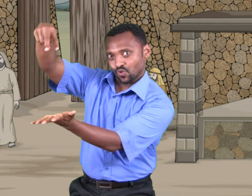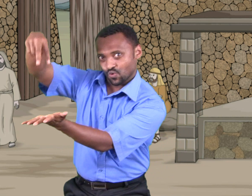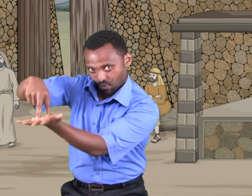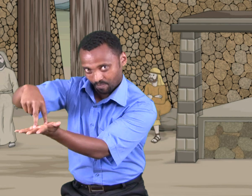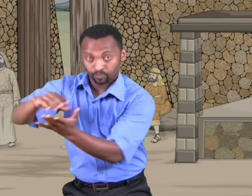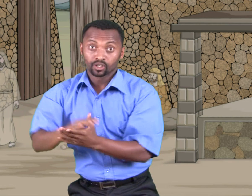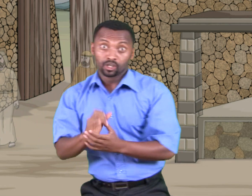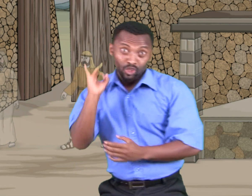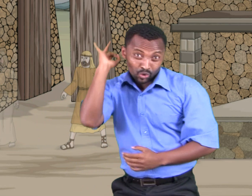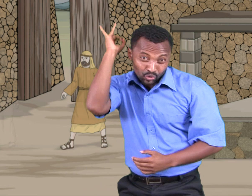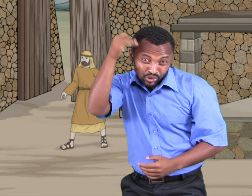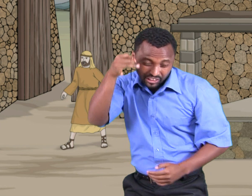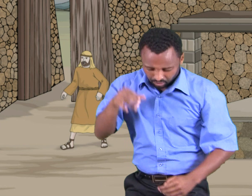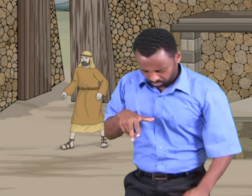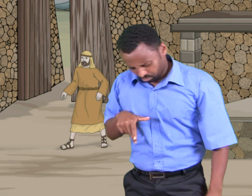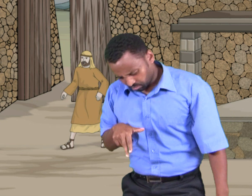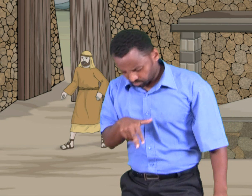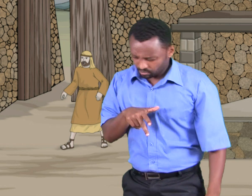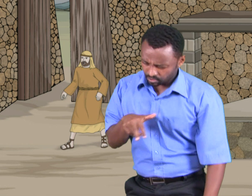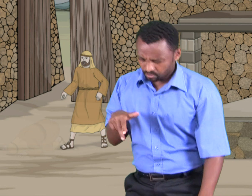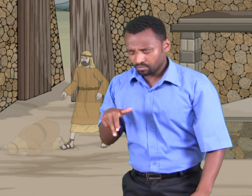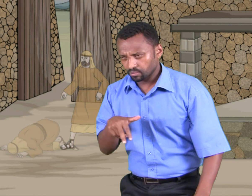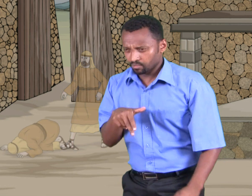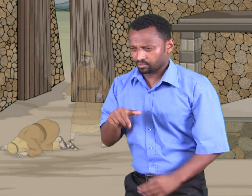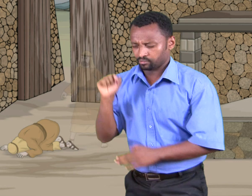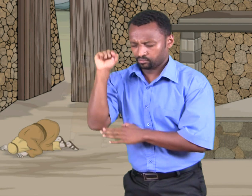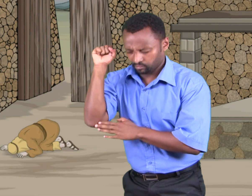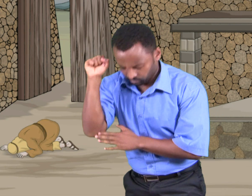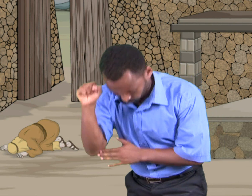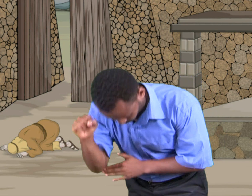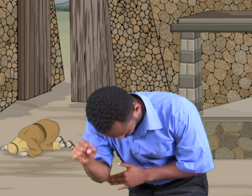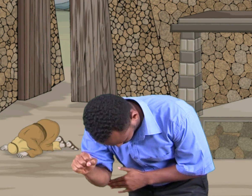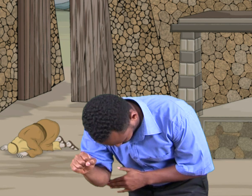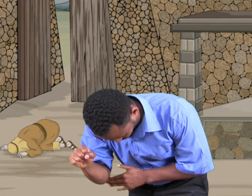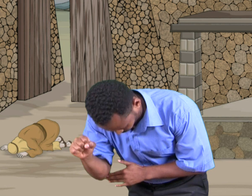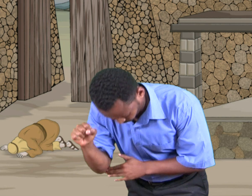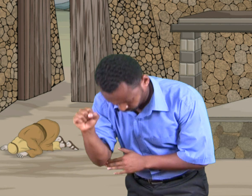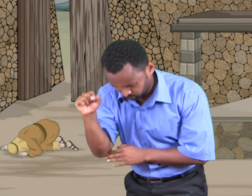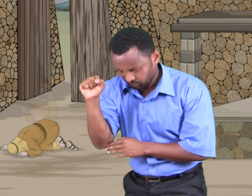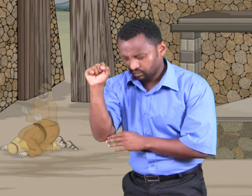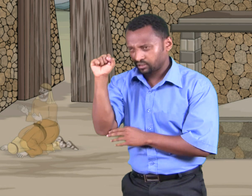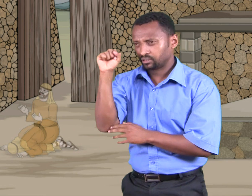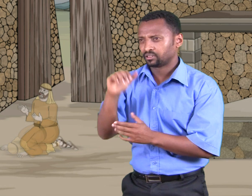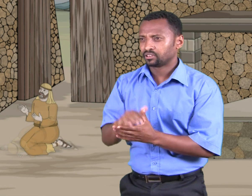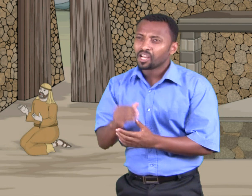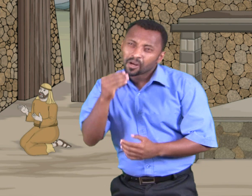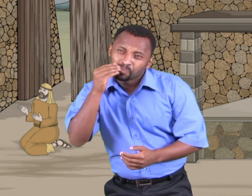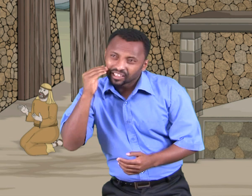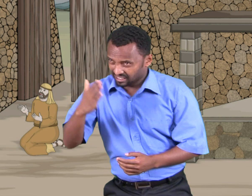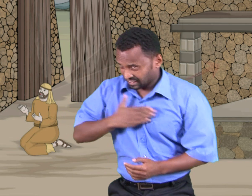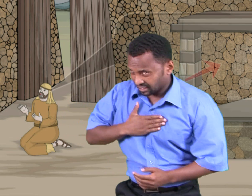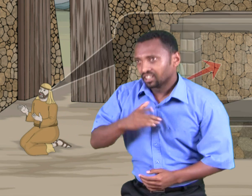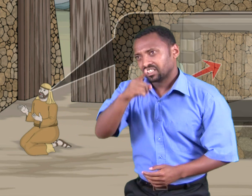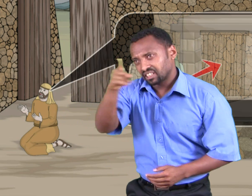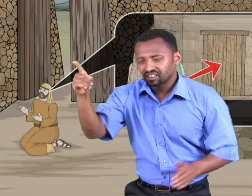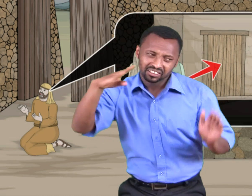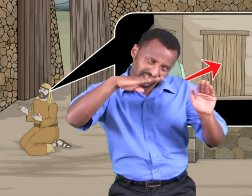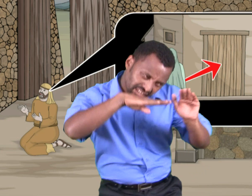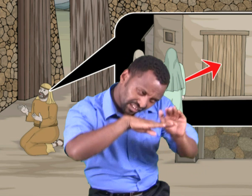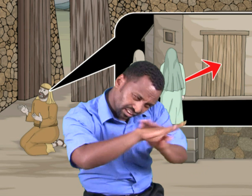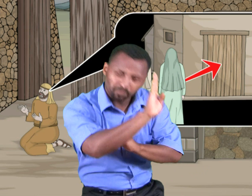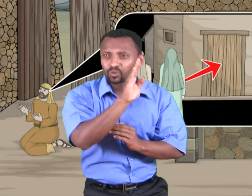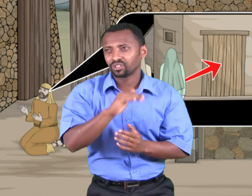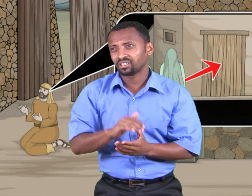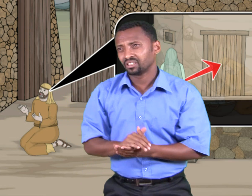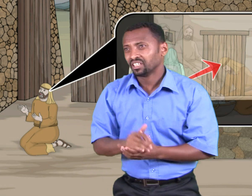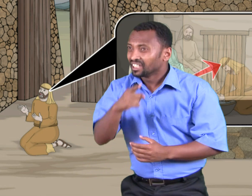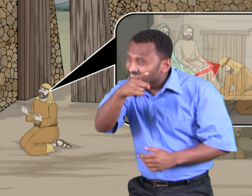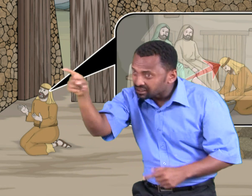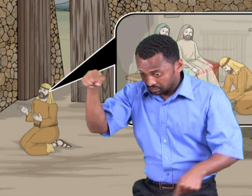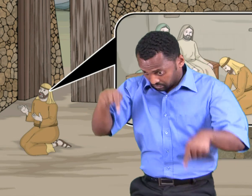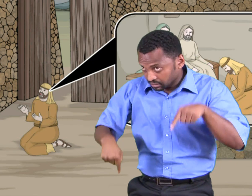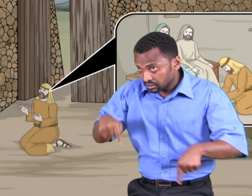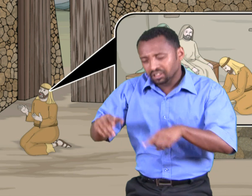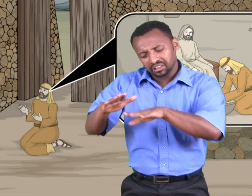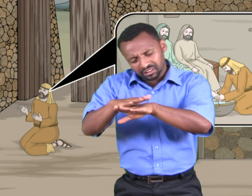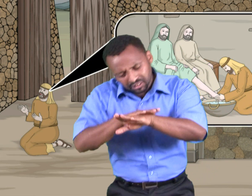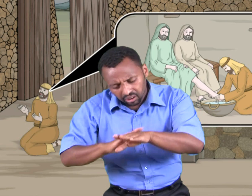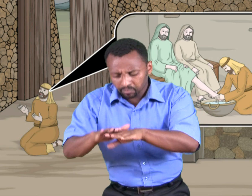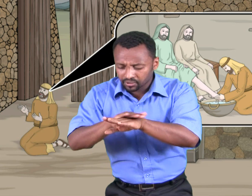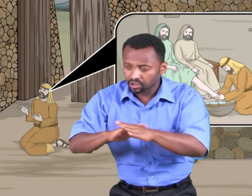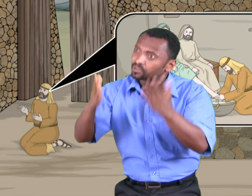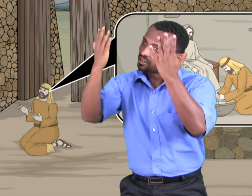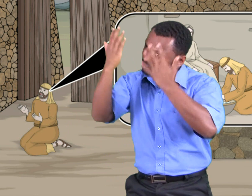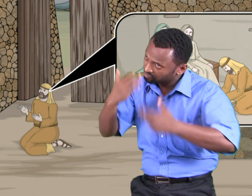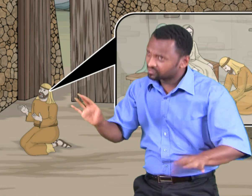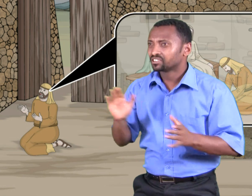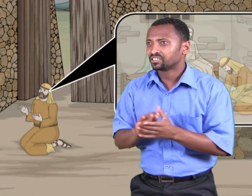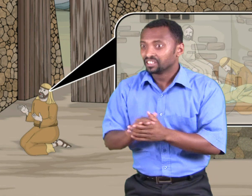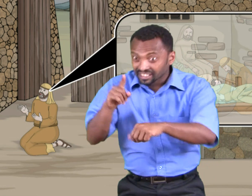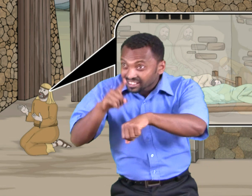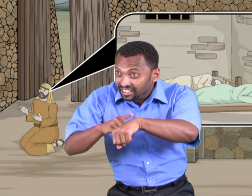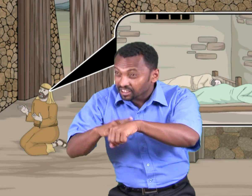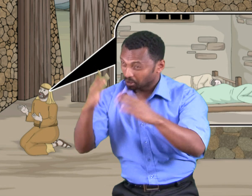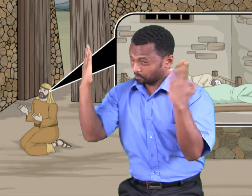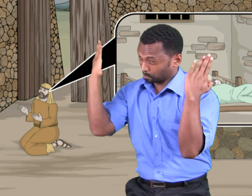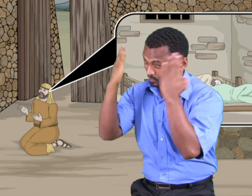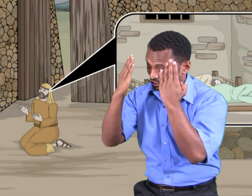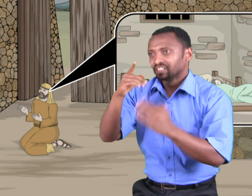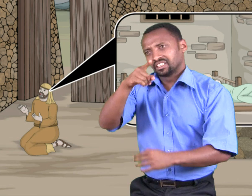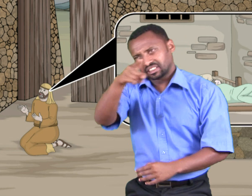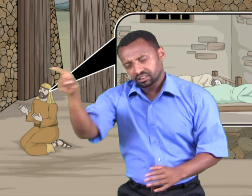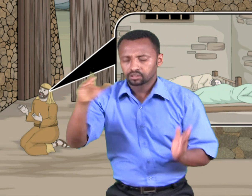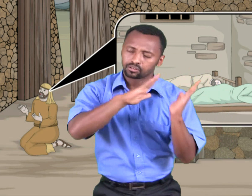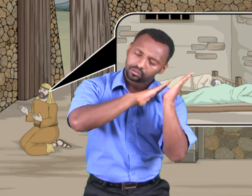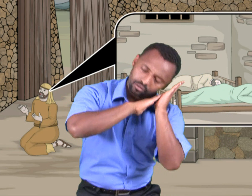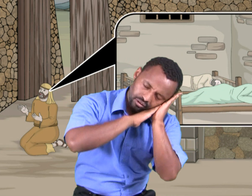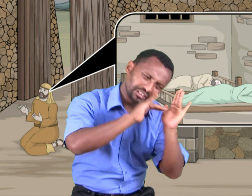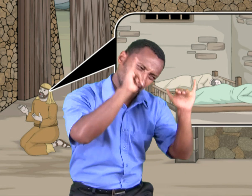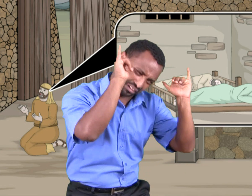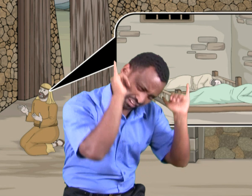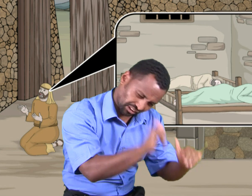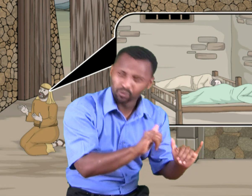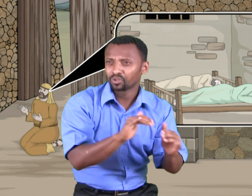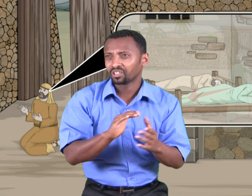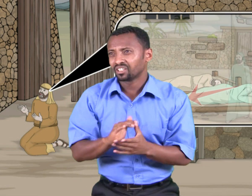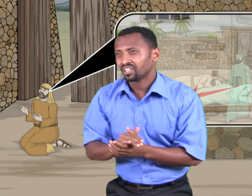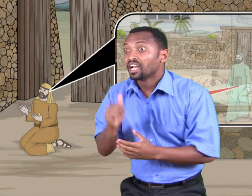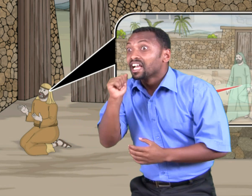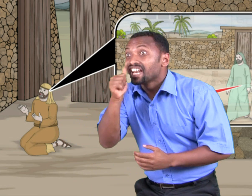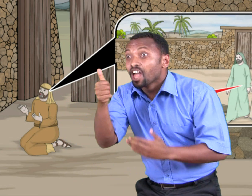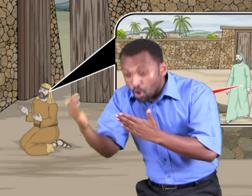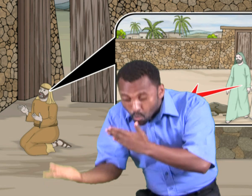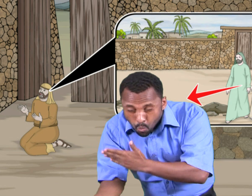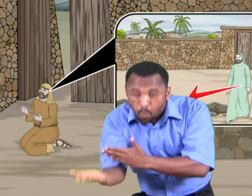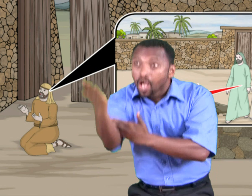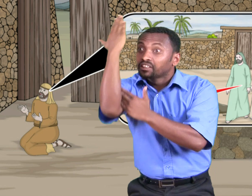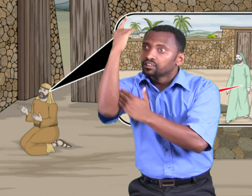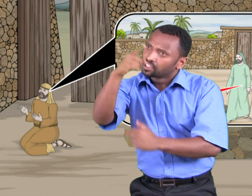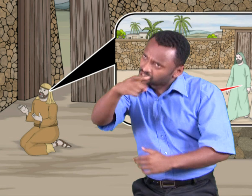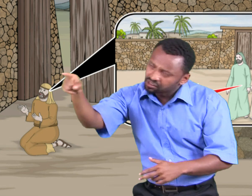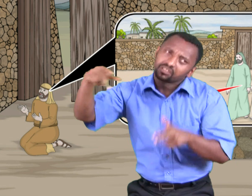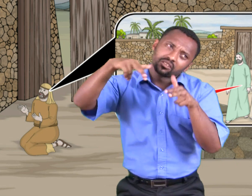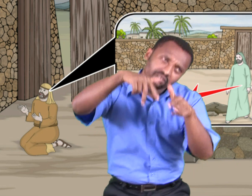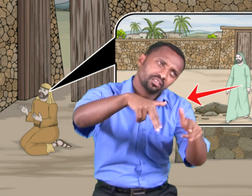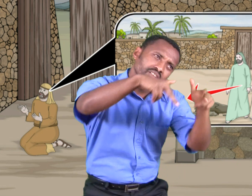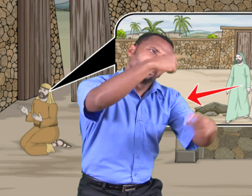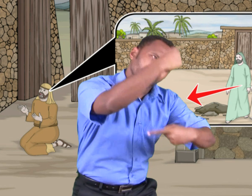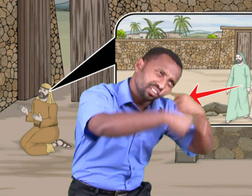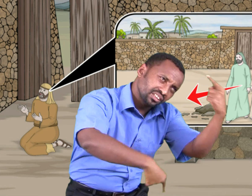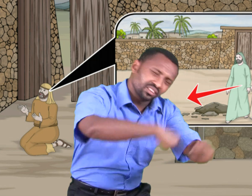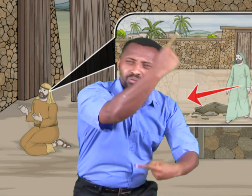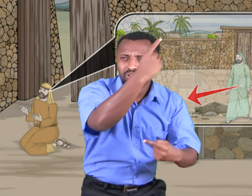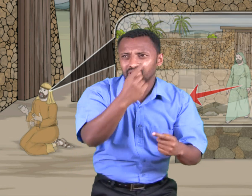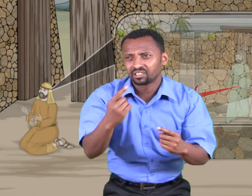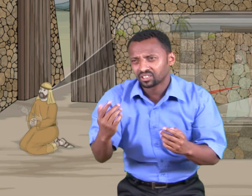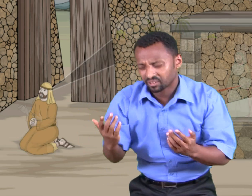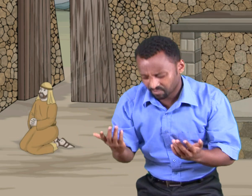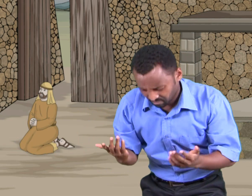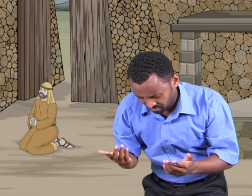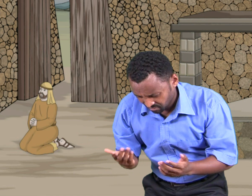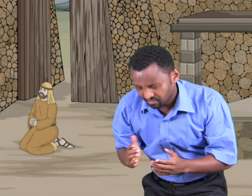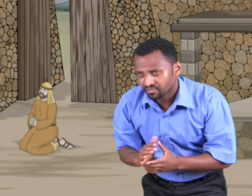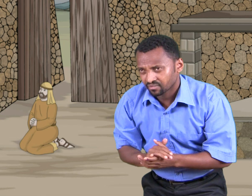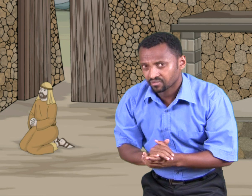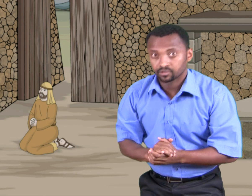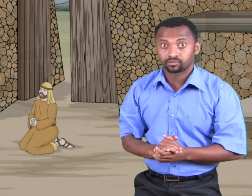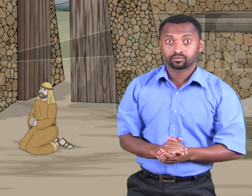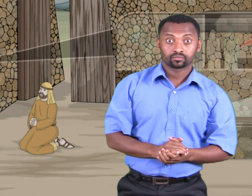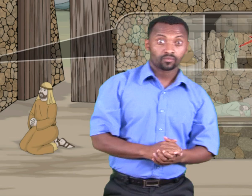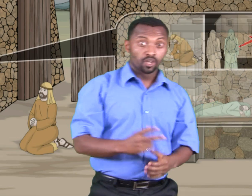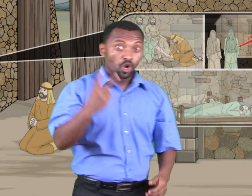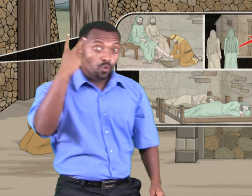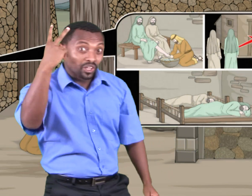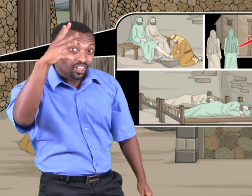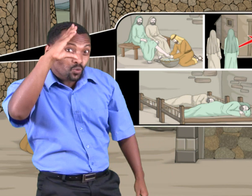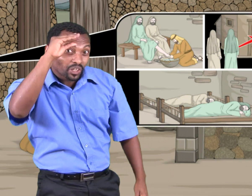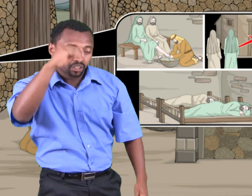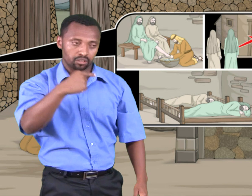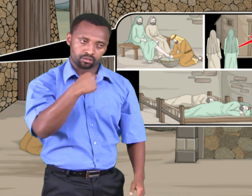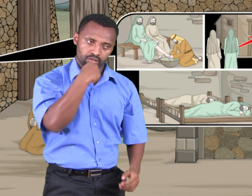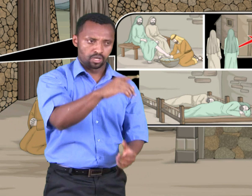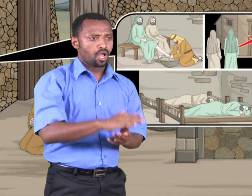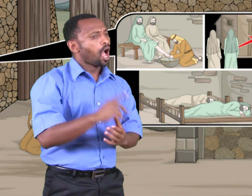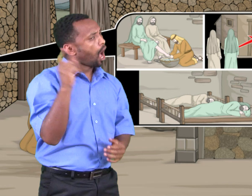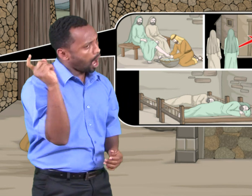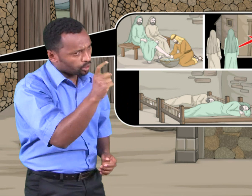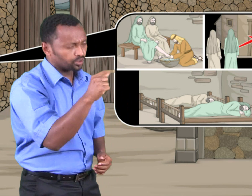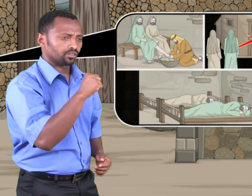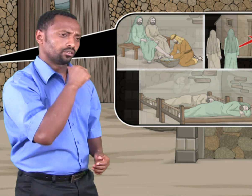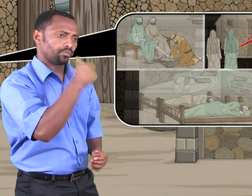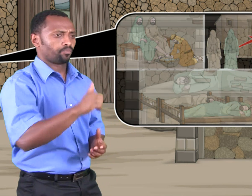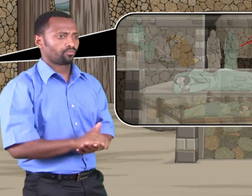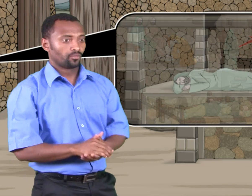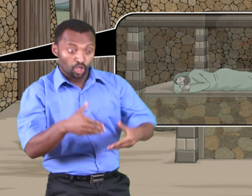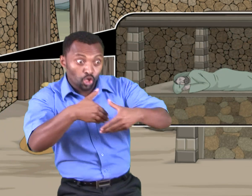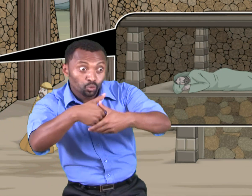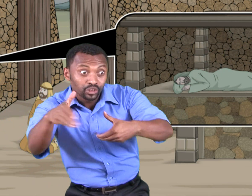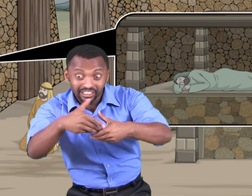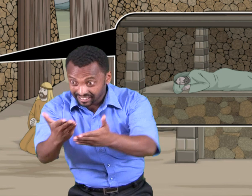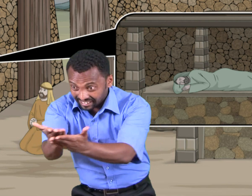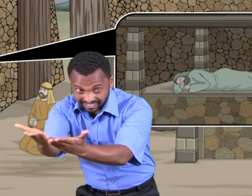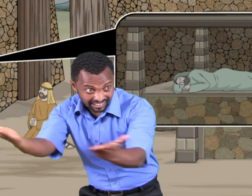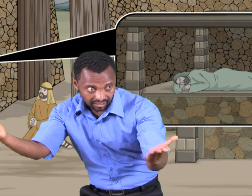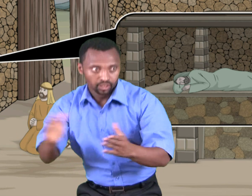When Lot saw them, he got up to meet them, bowed facedown, and said, “My lords, please turn aside into the house of your servant; wash your feet and spend the night. Then you can rise early and go on your way.”